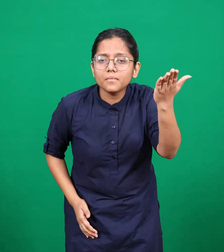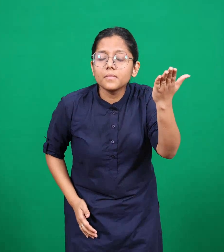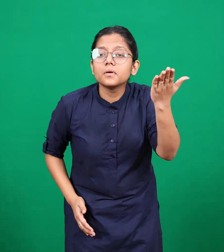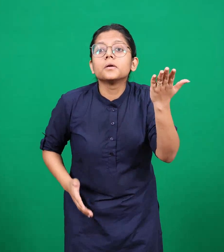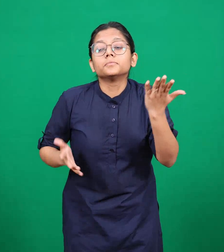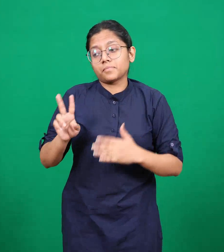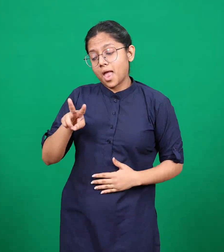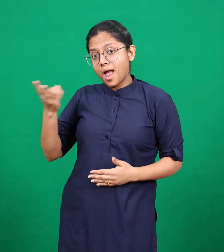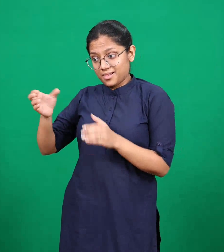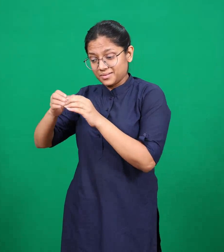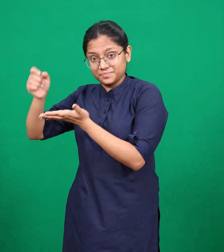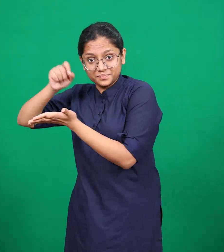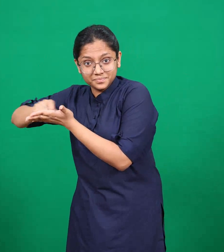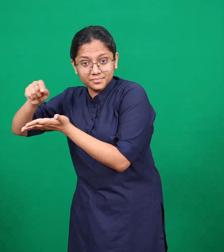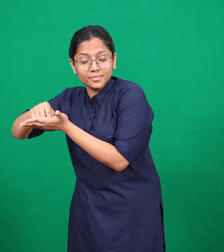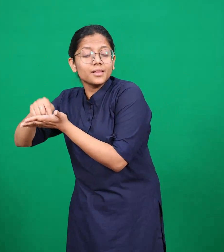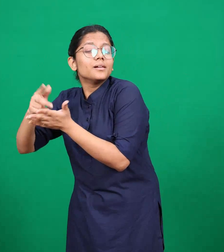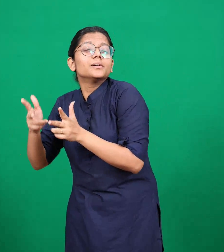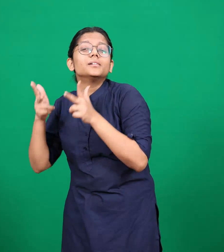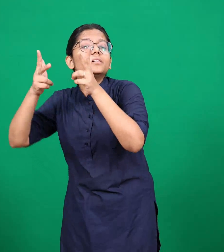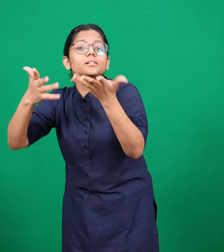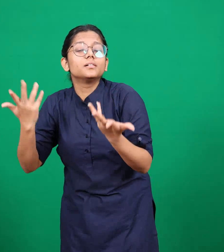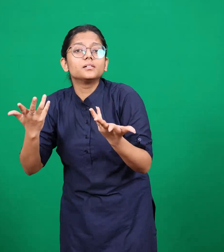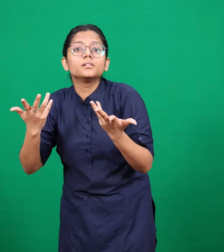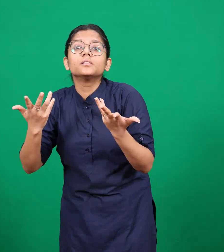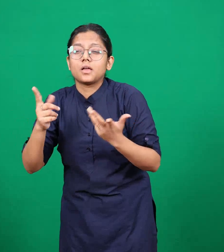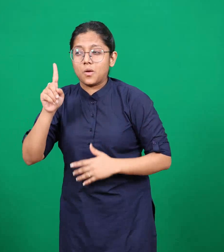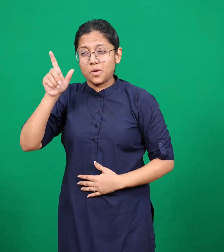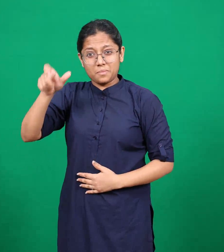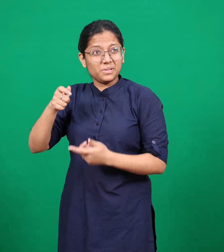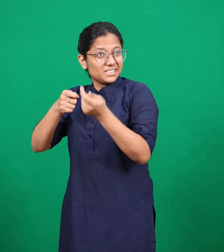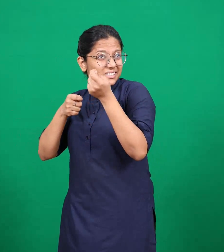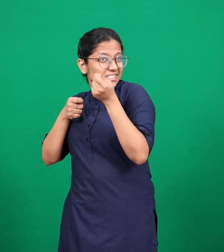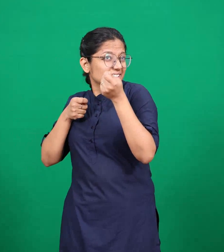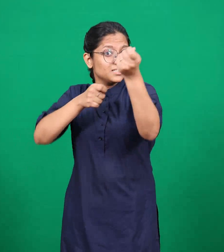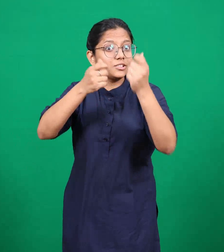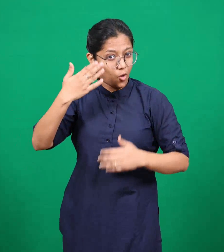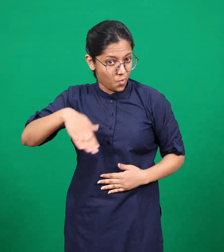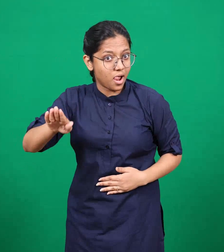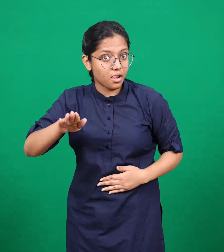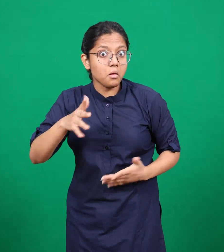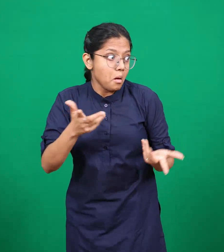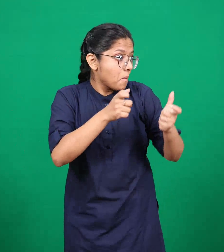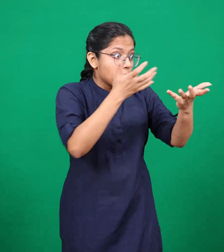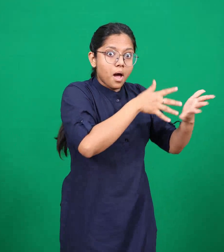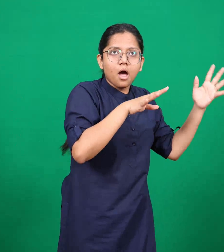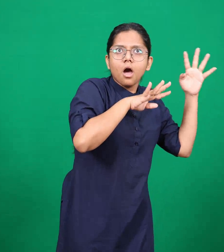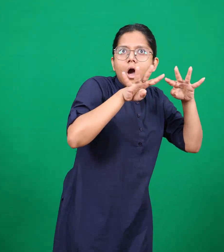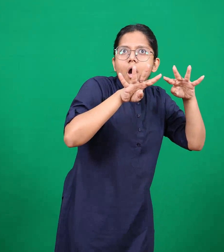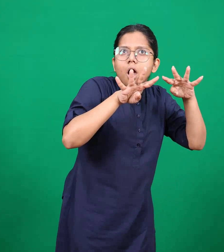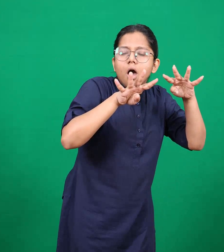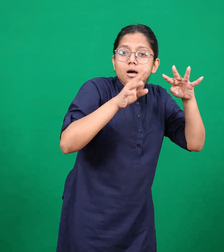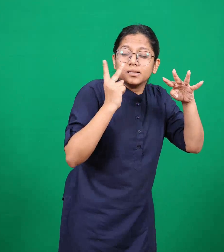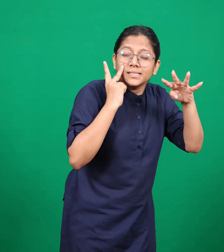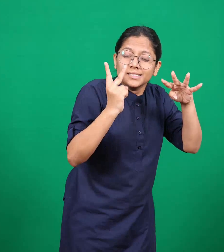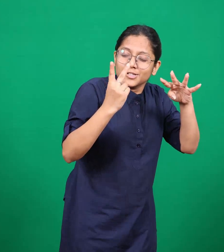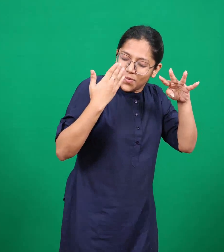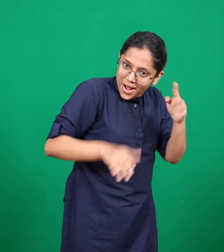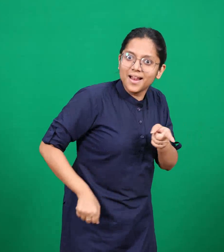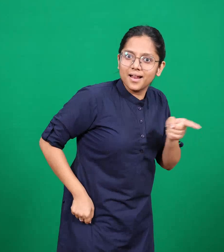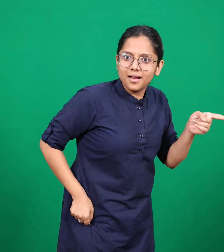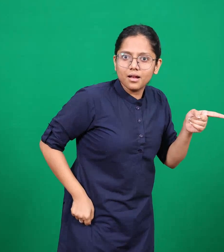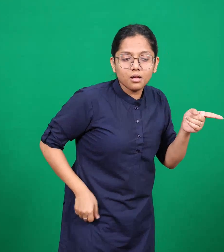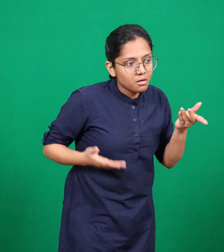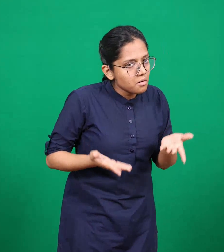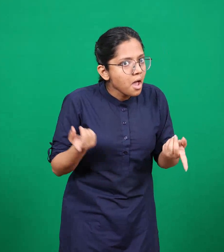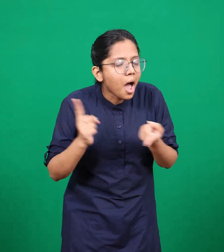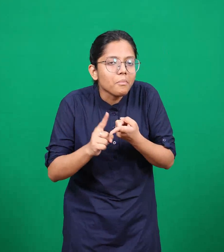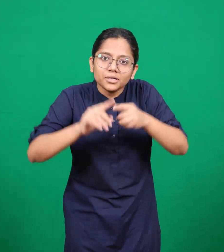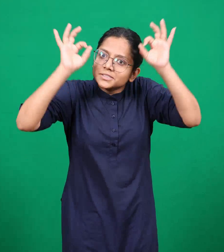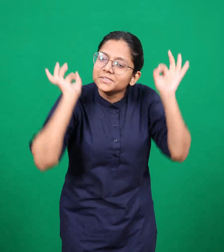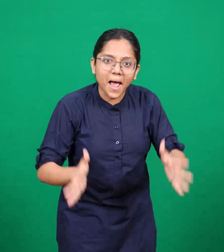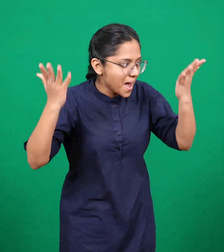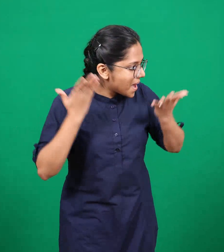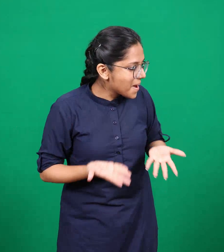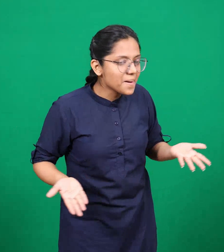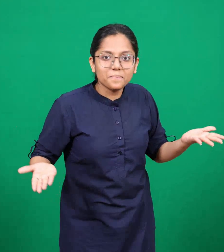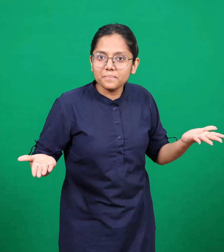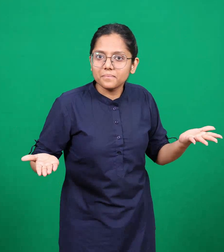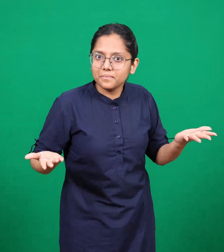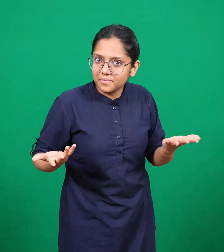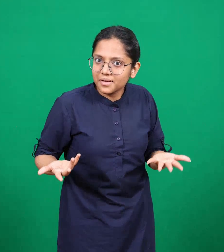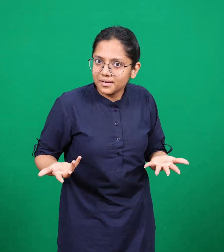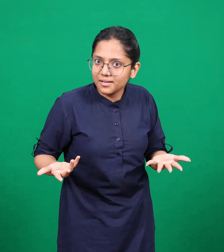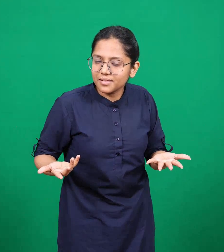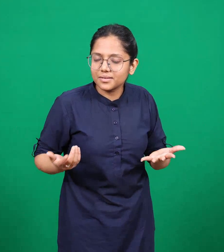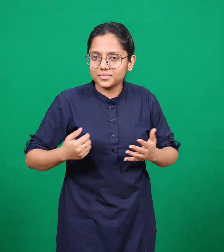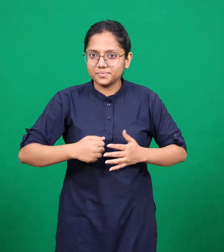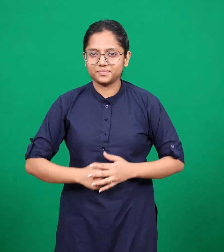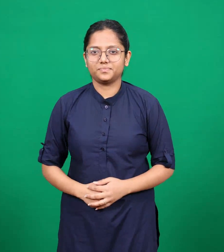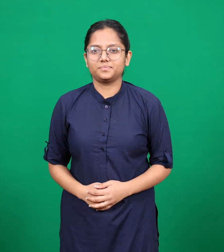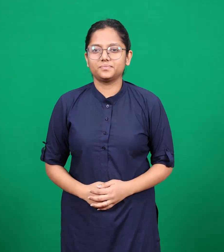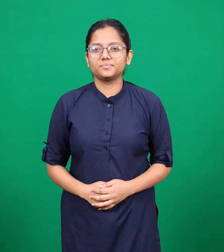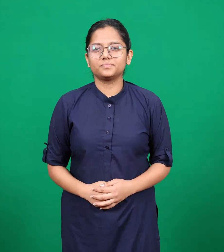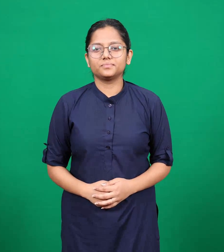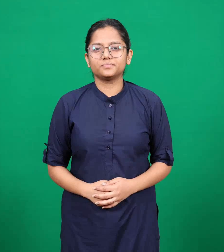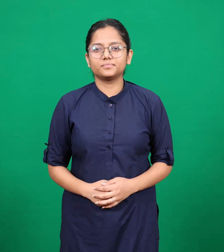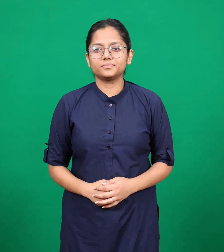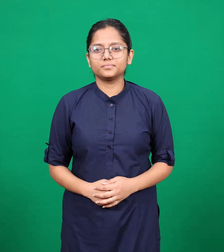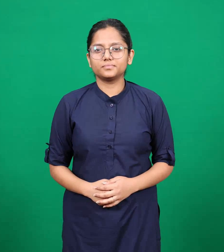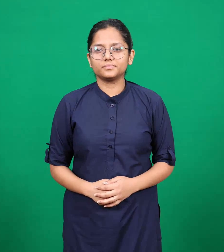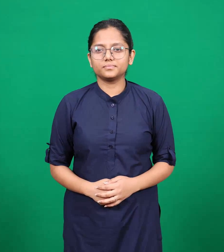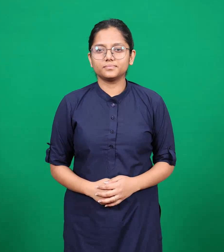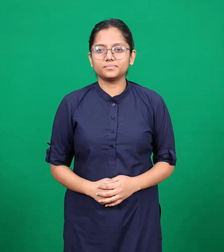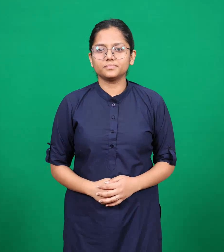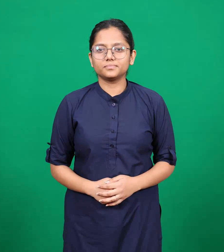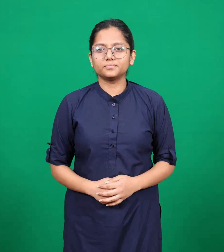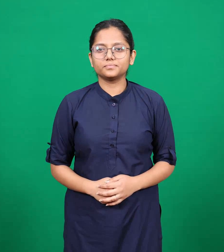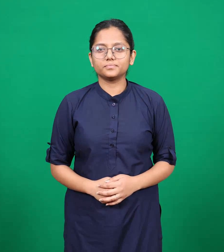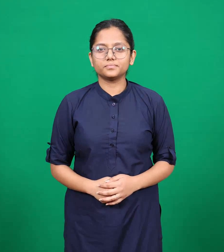And, as another Scripture says: "They will look on the One they have pierced."